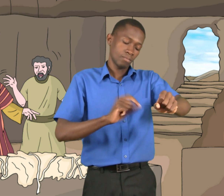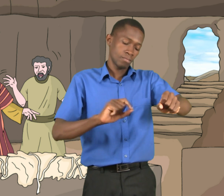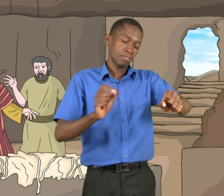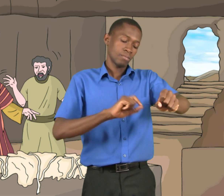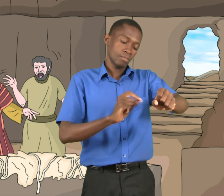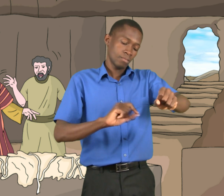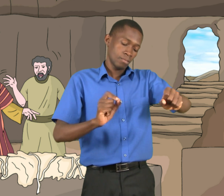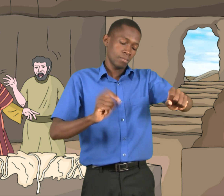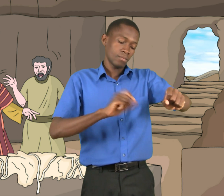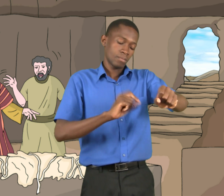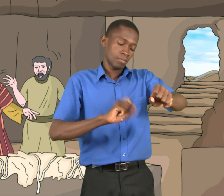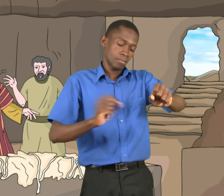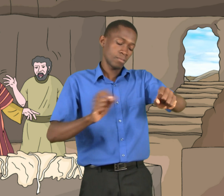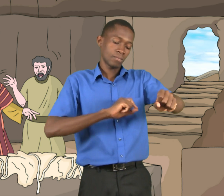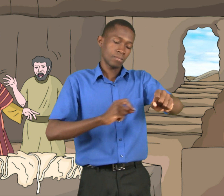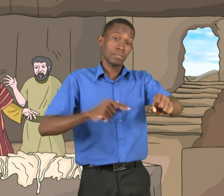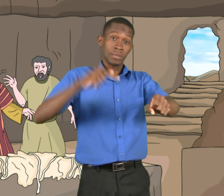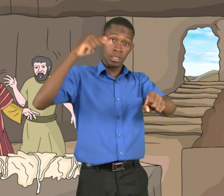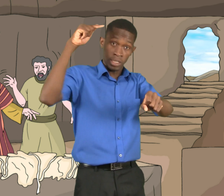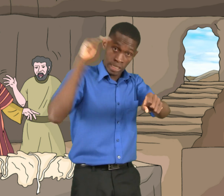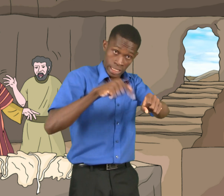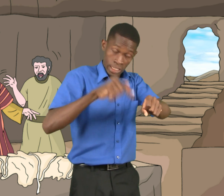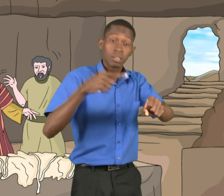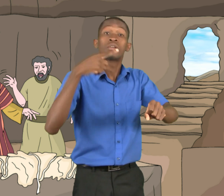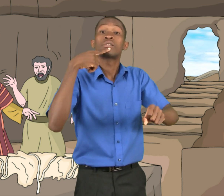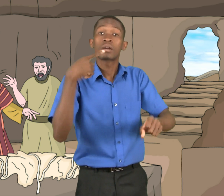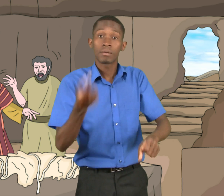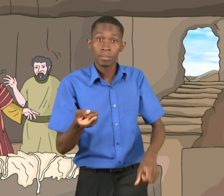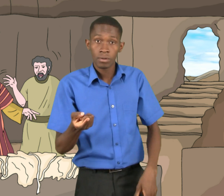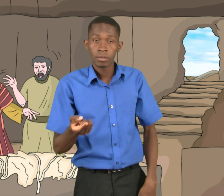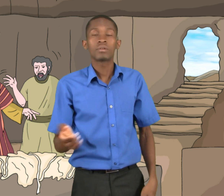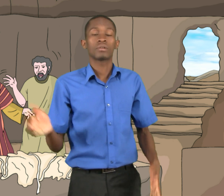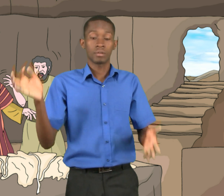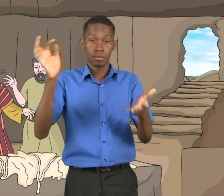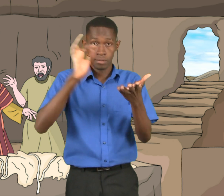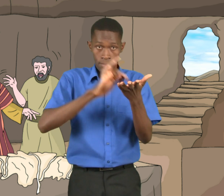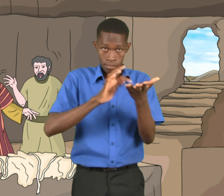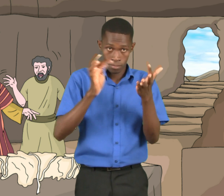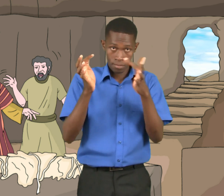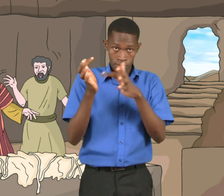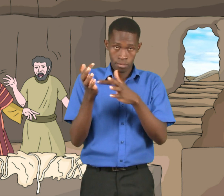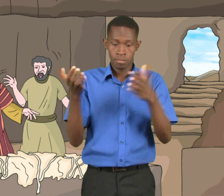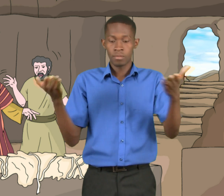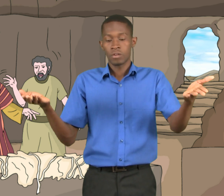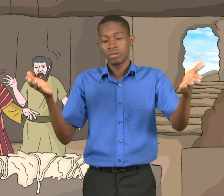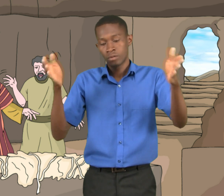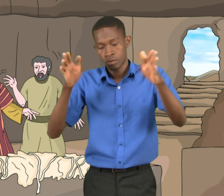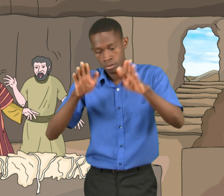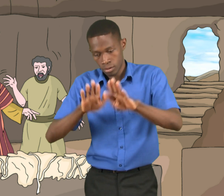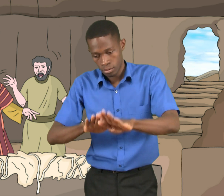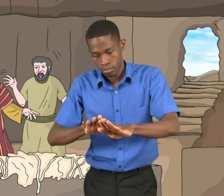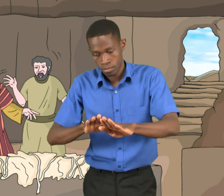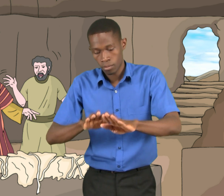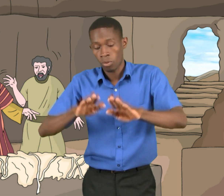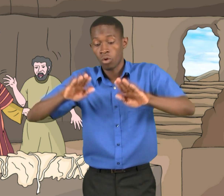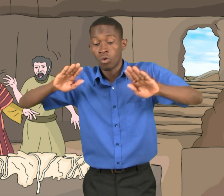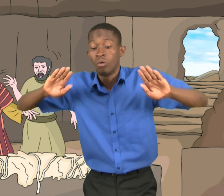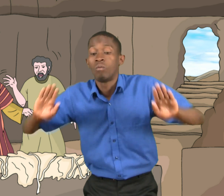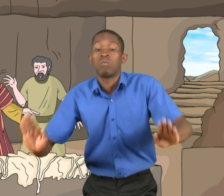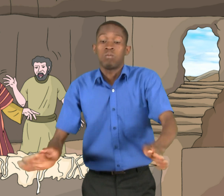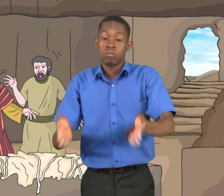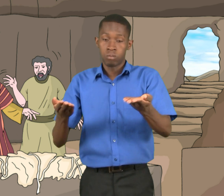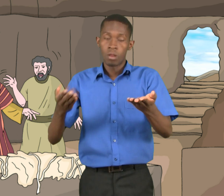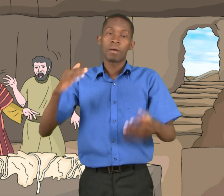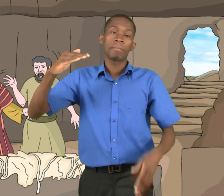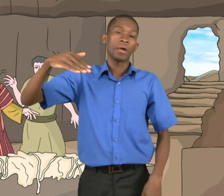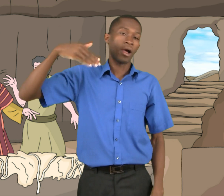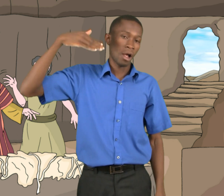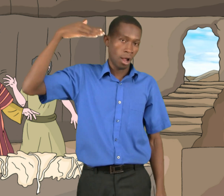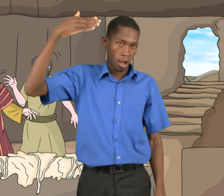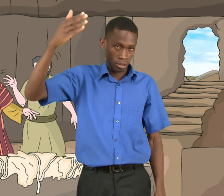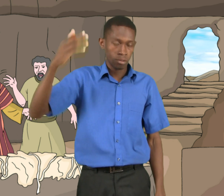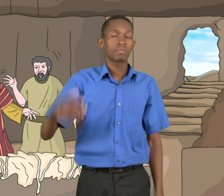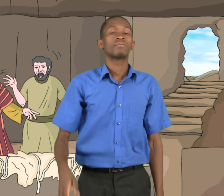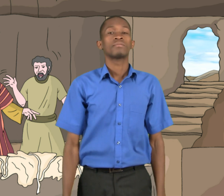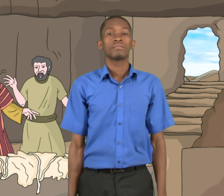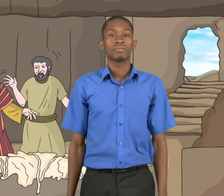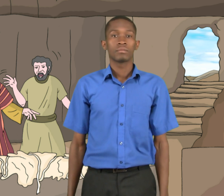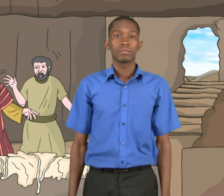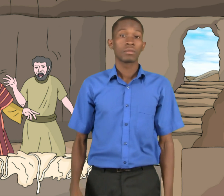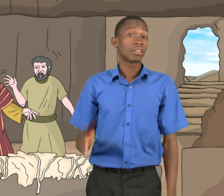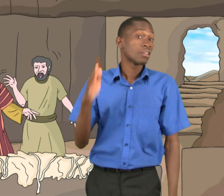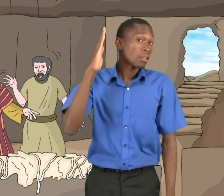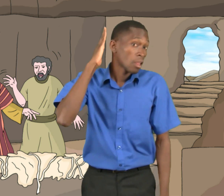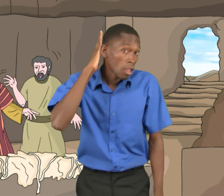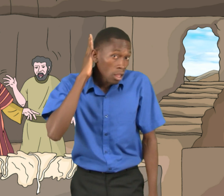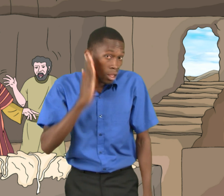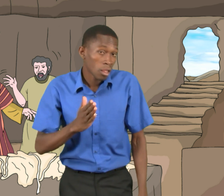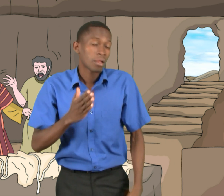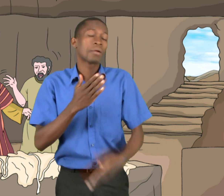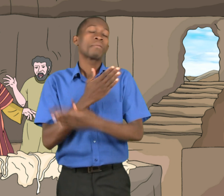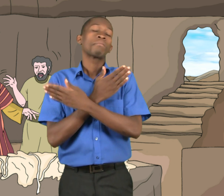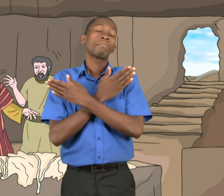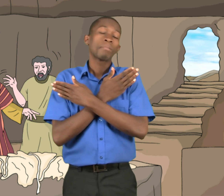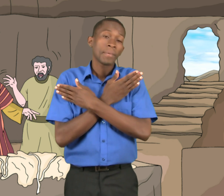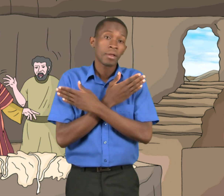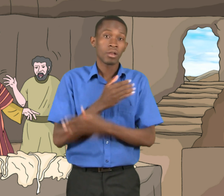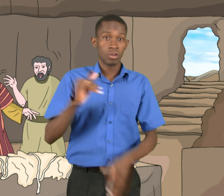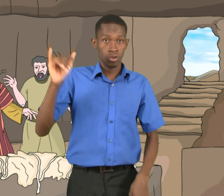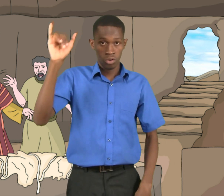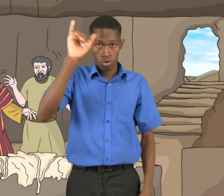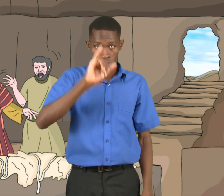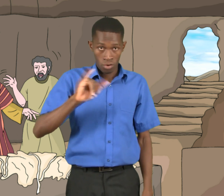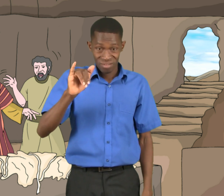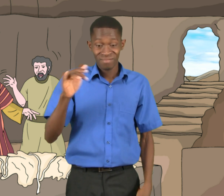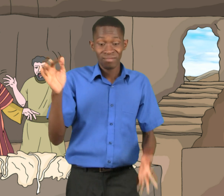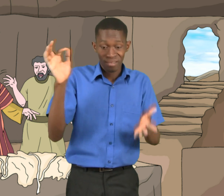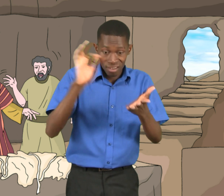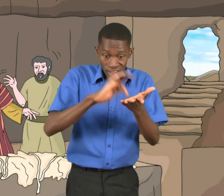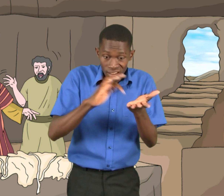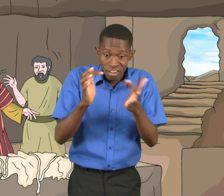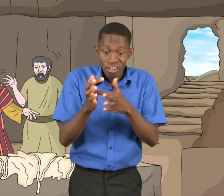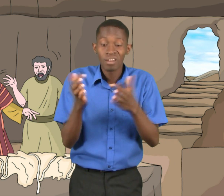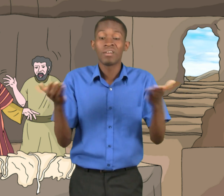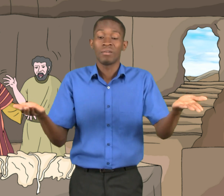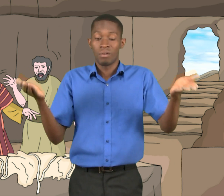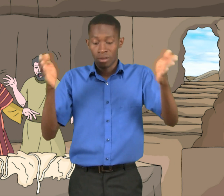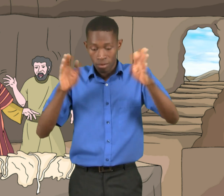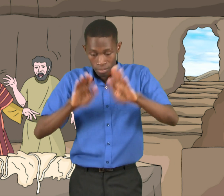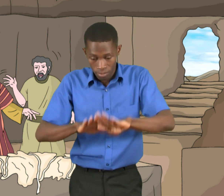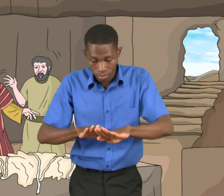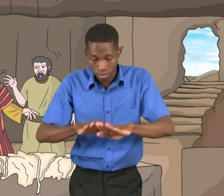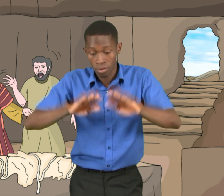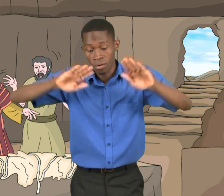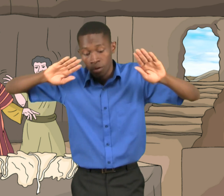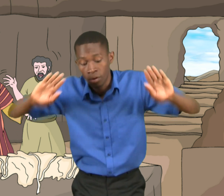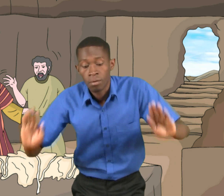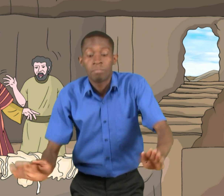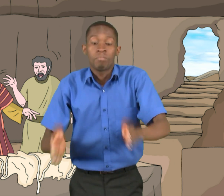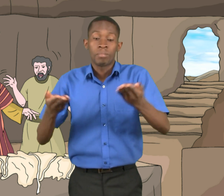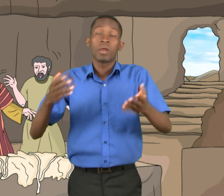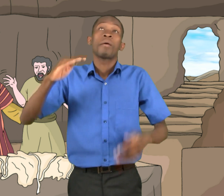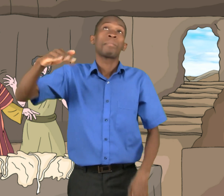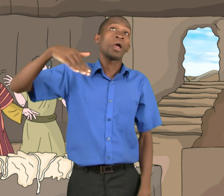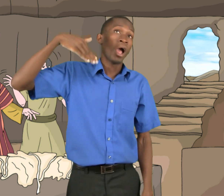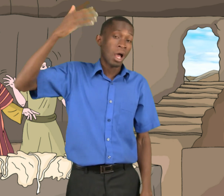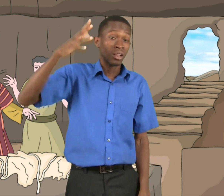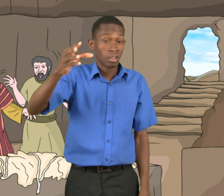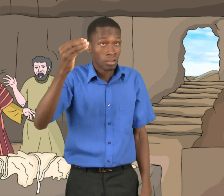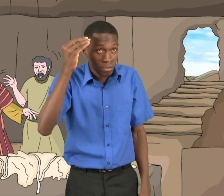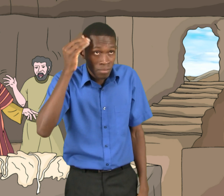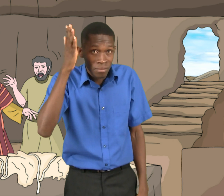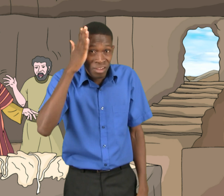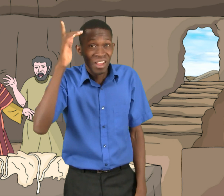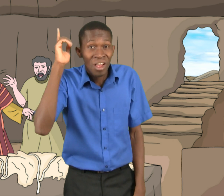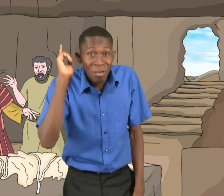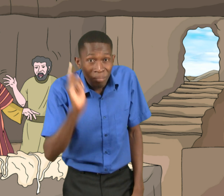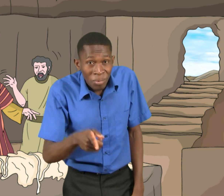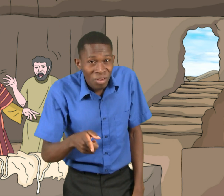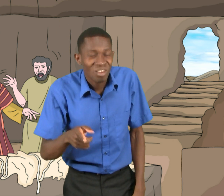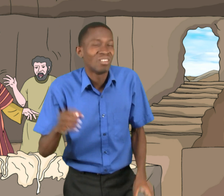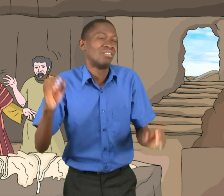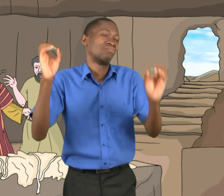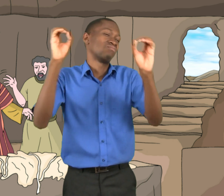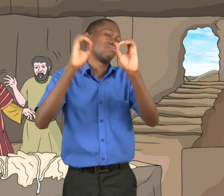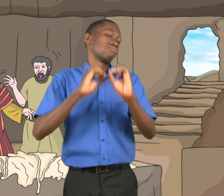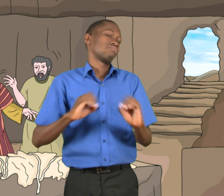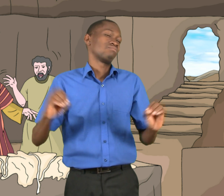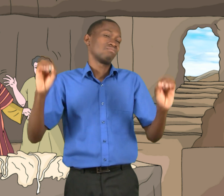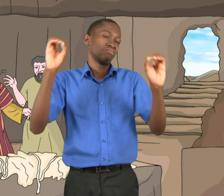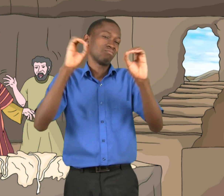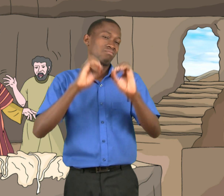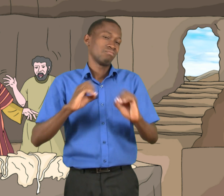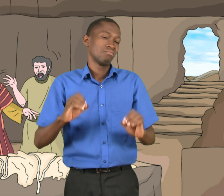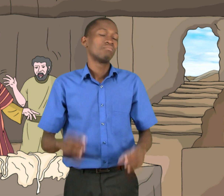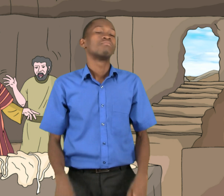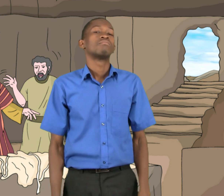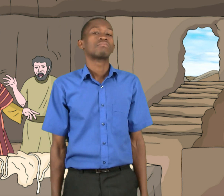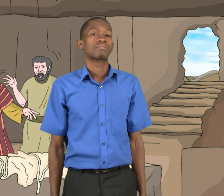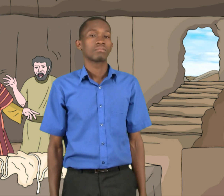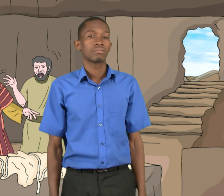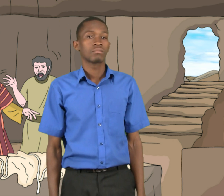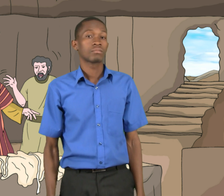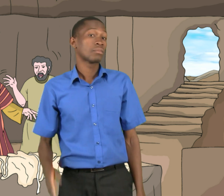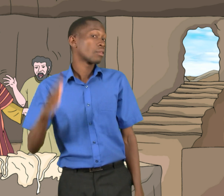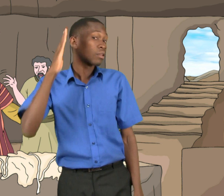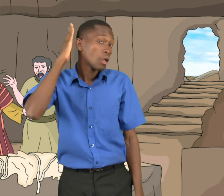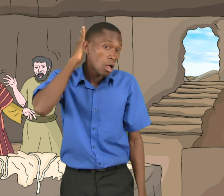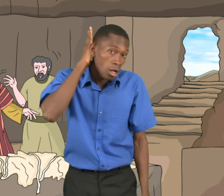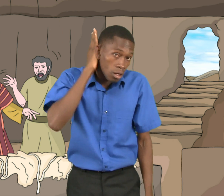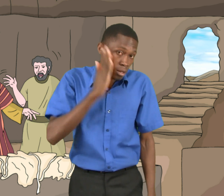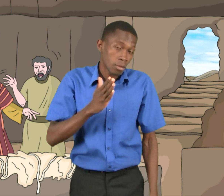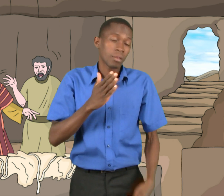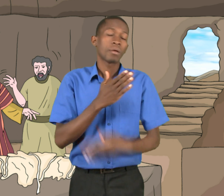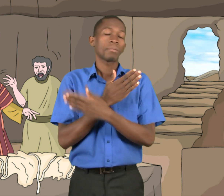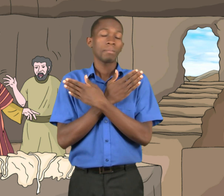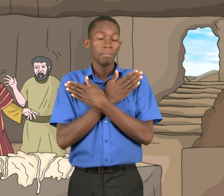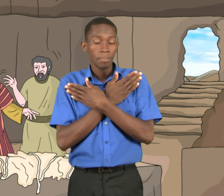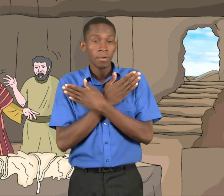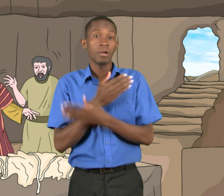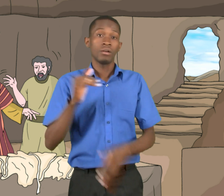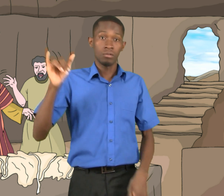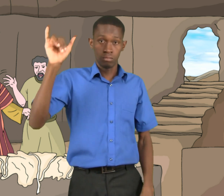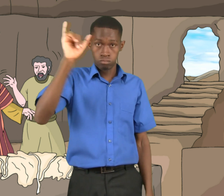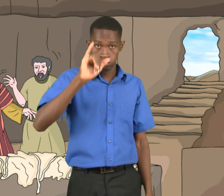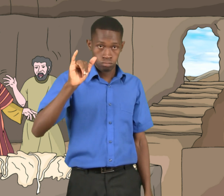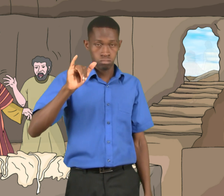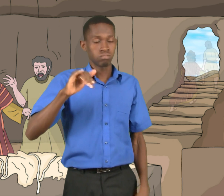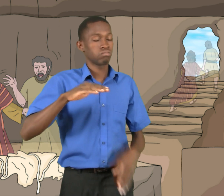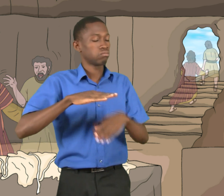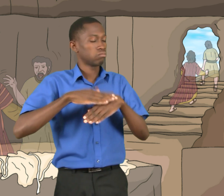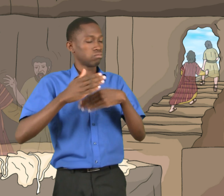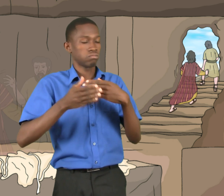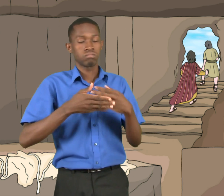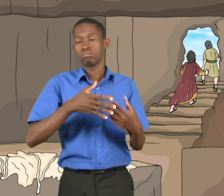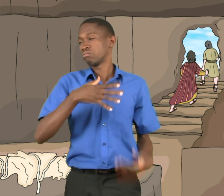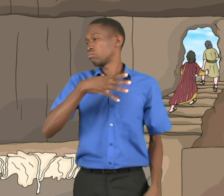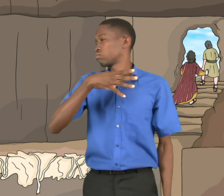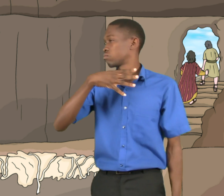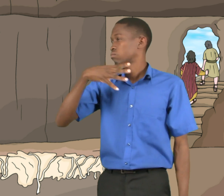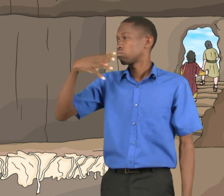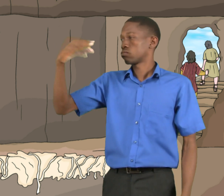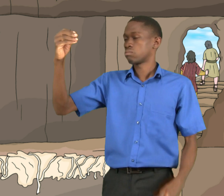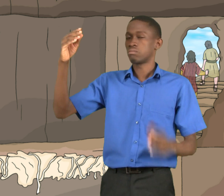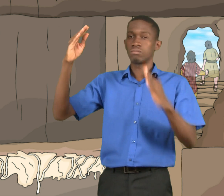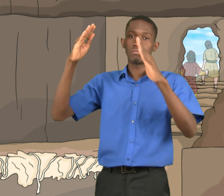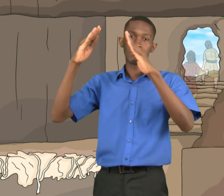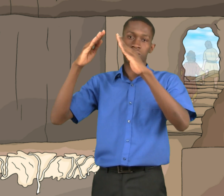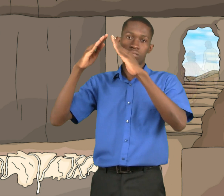For they still did not understand from the Scripture that Jesus had to rise from the dead.